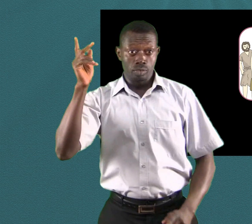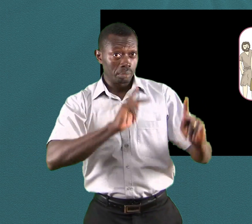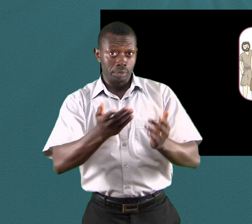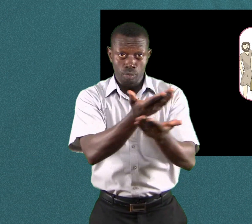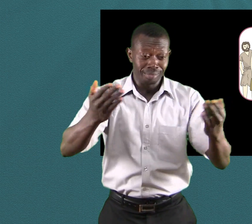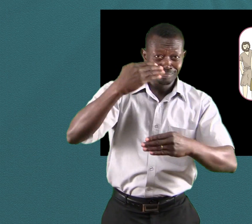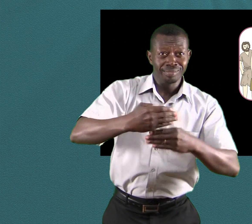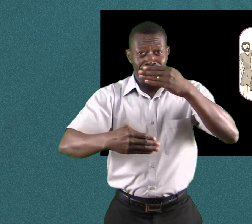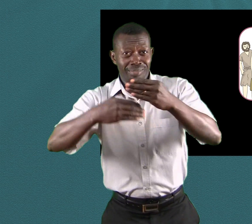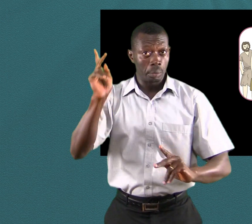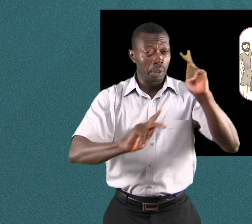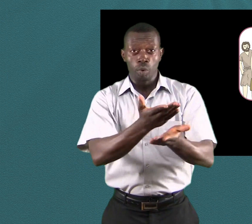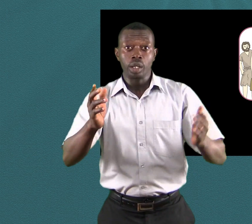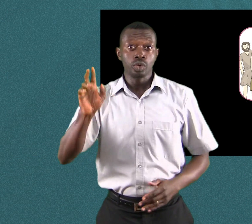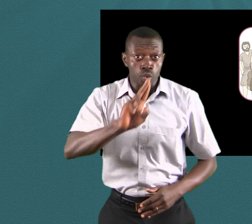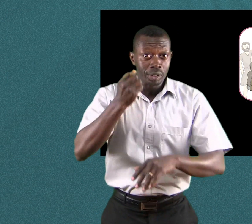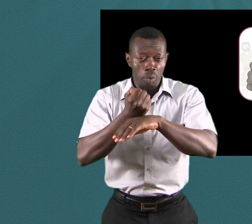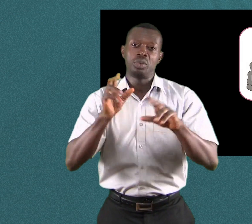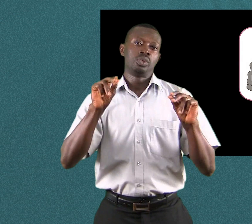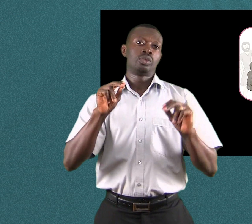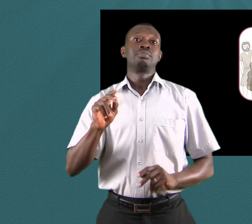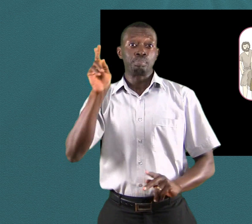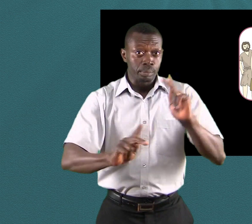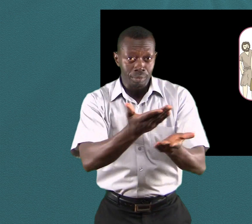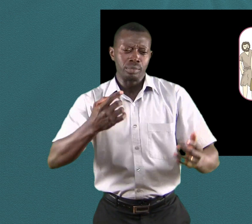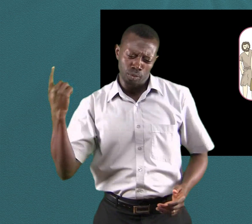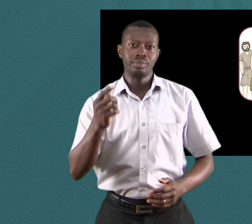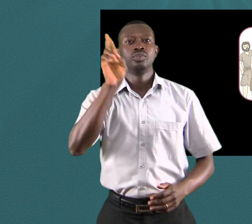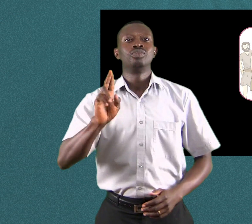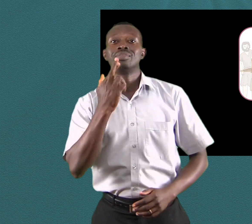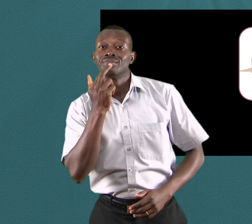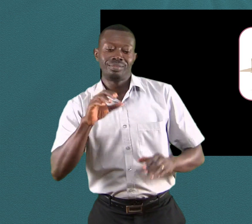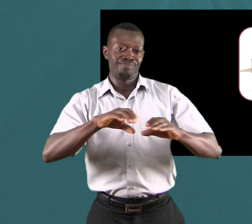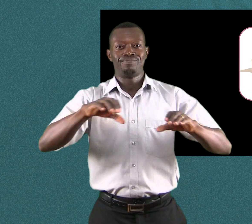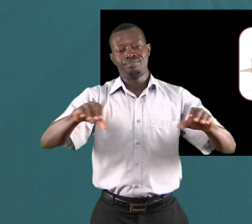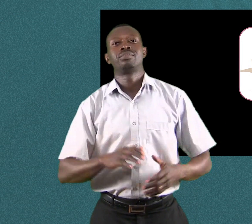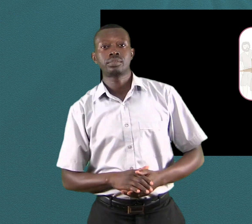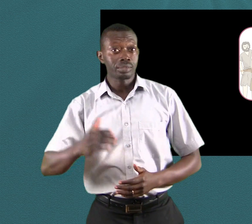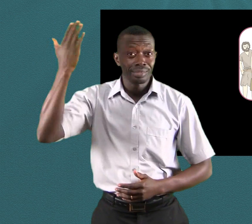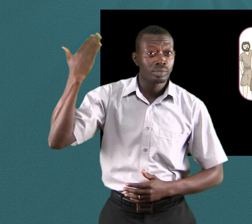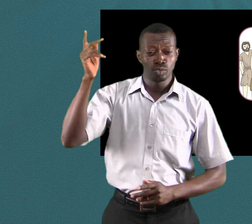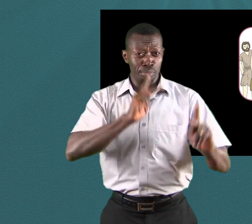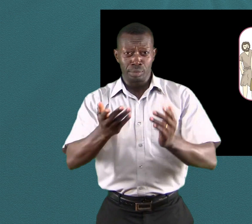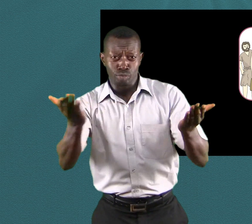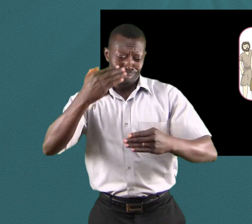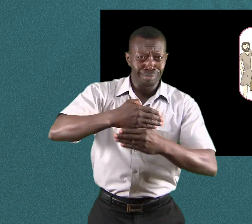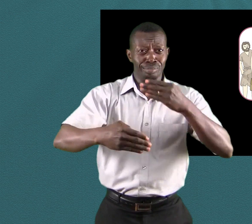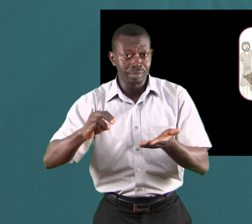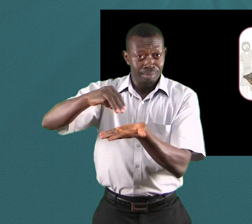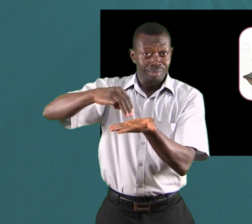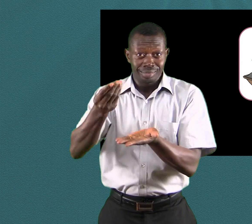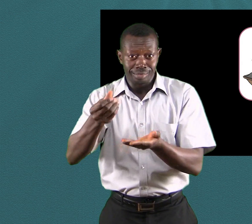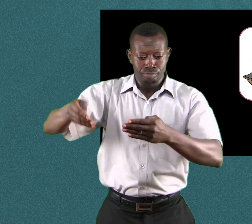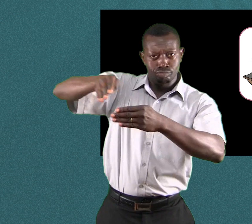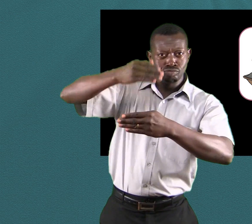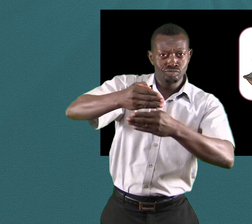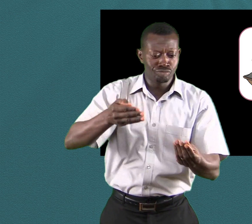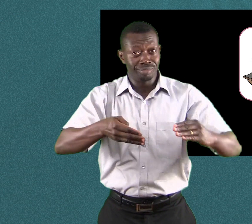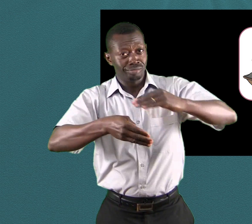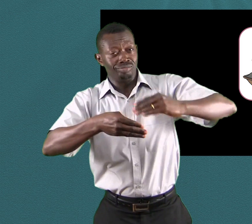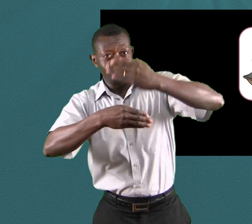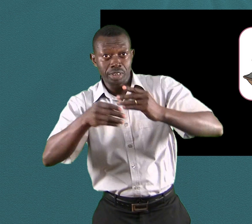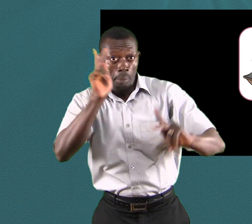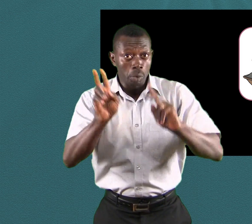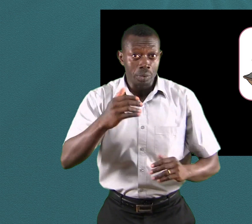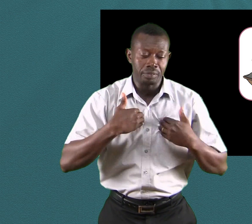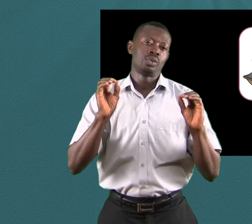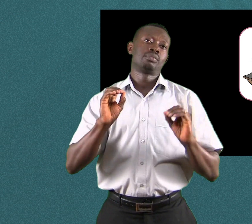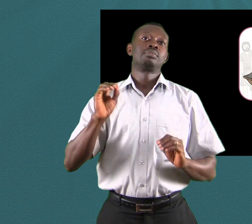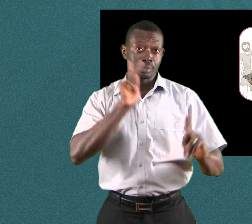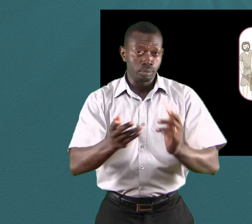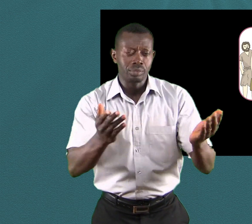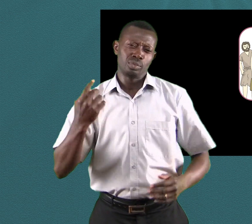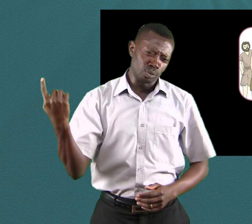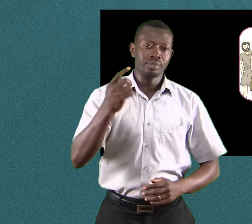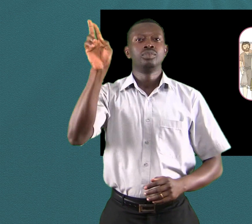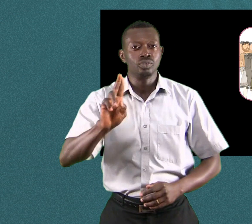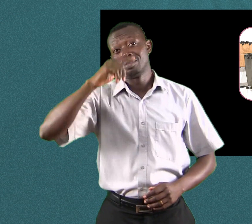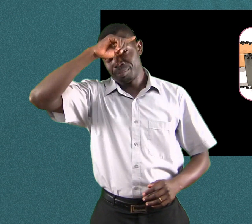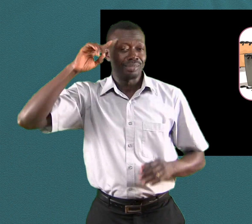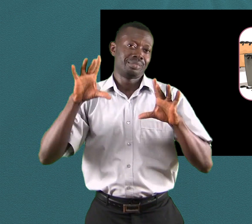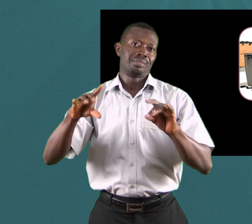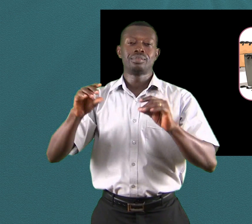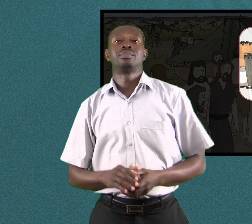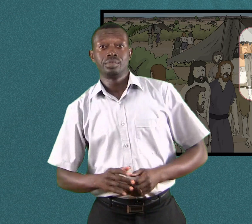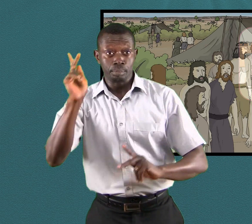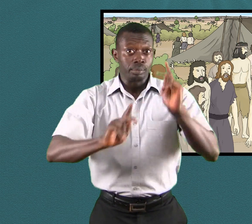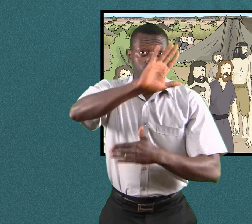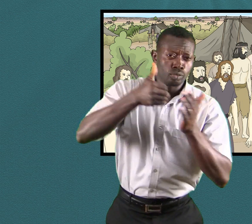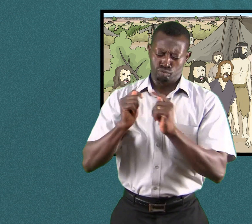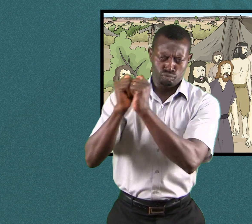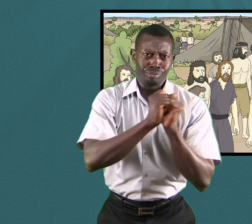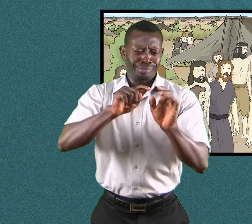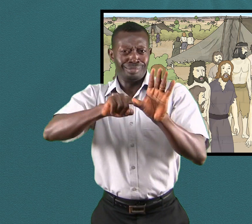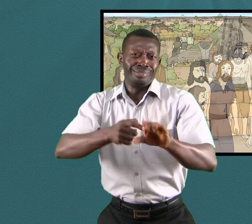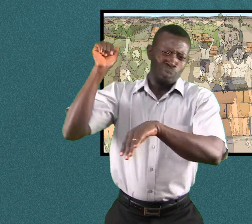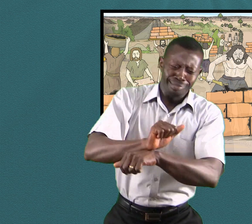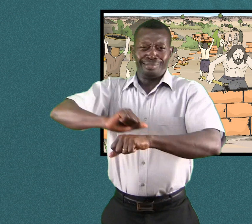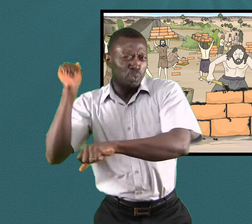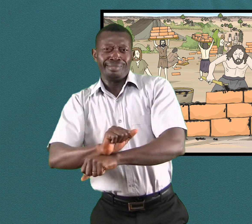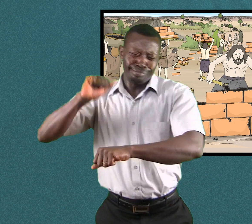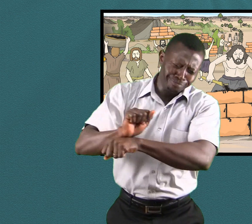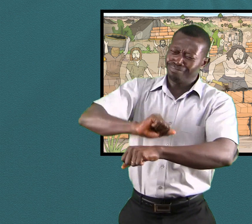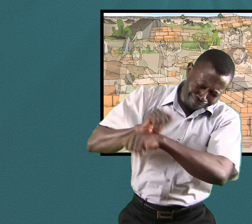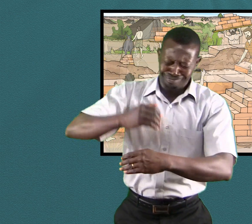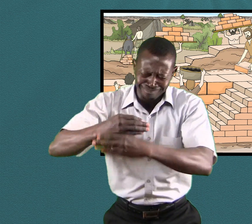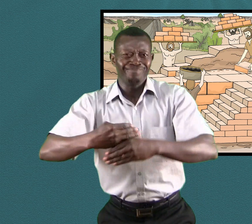“Come,” they said, “let us build for ourselves a city with a tower that reaches to the heavens, that we may make a name for ourselves and not be scattered over the face of all the earth.”